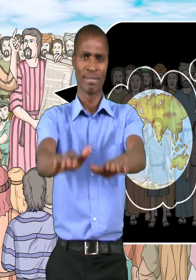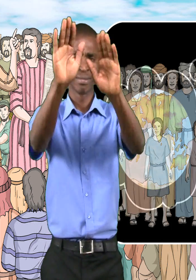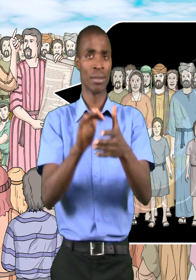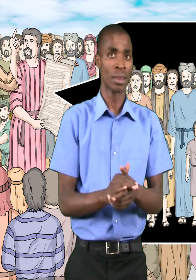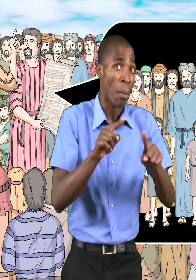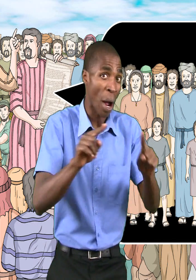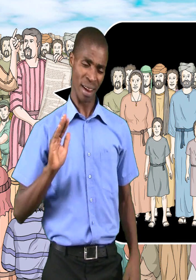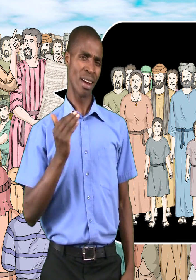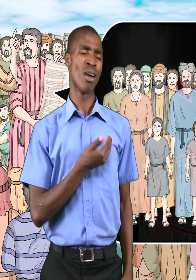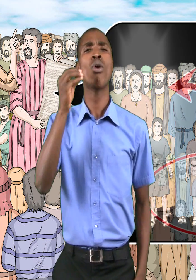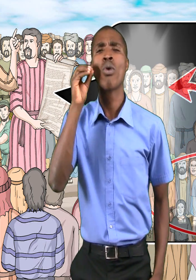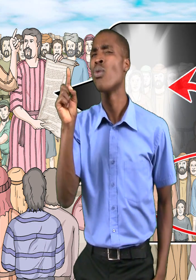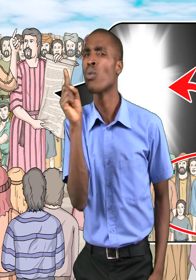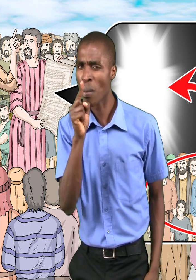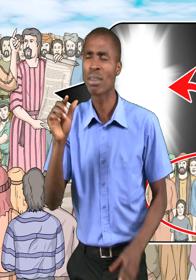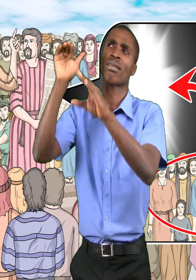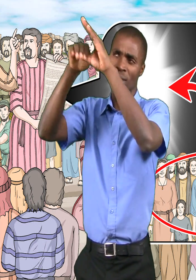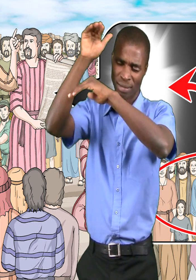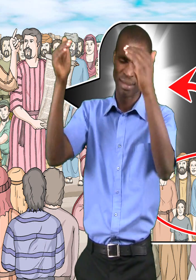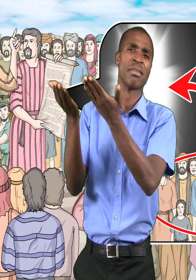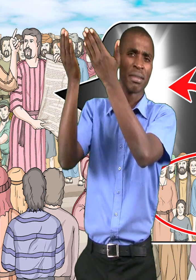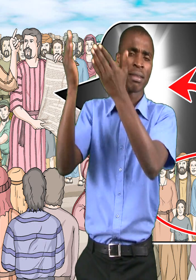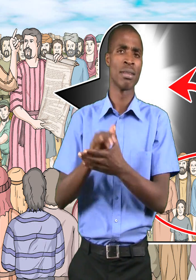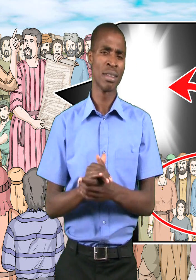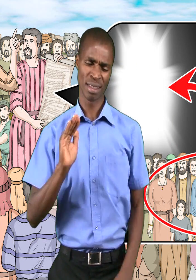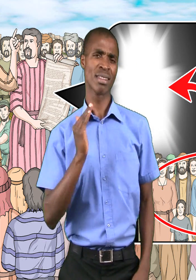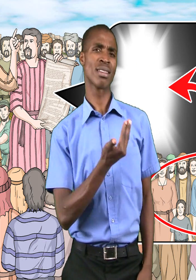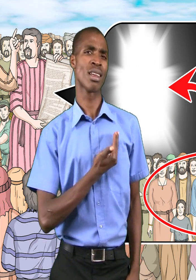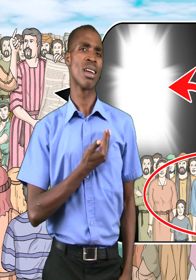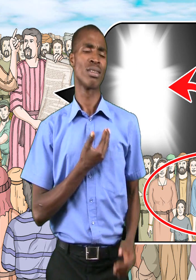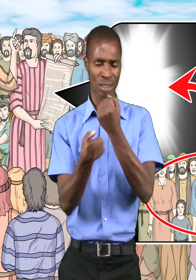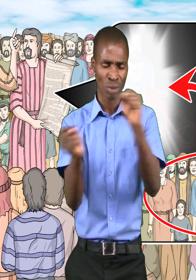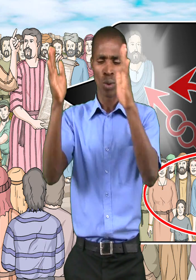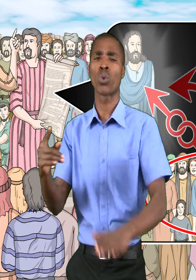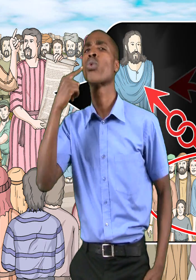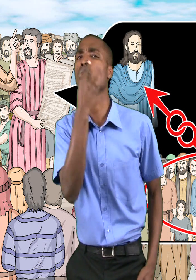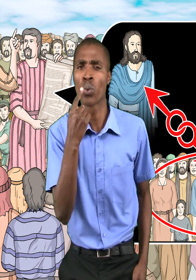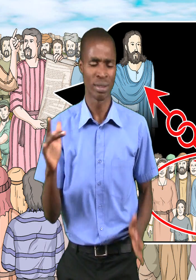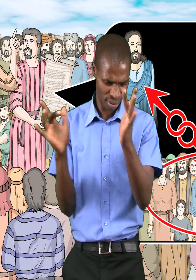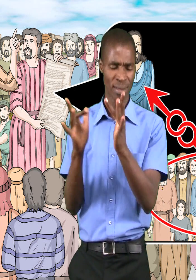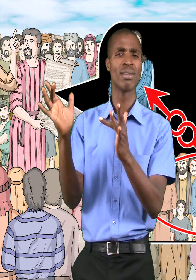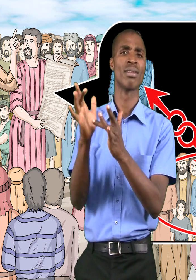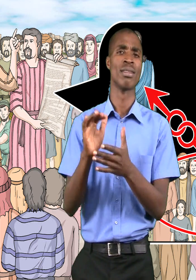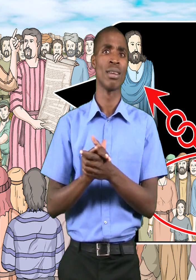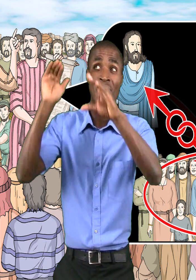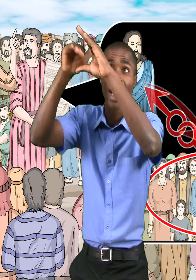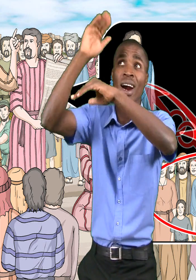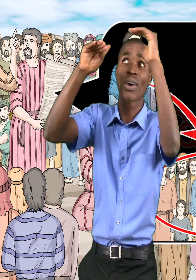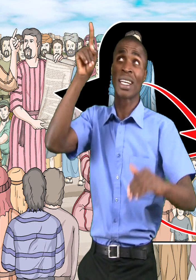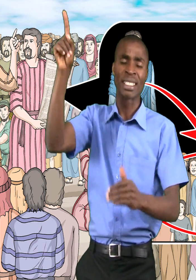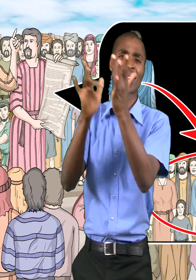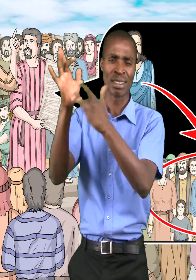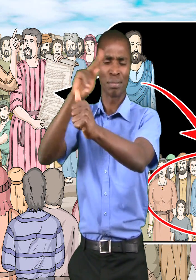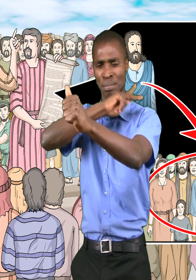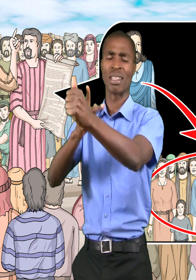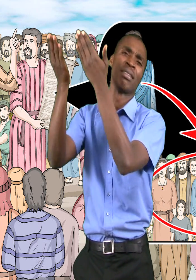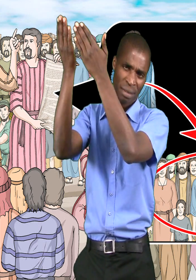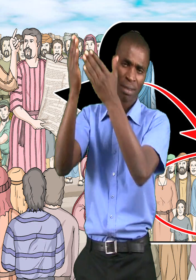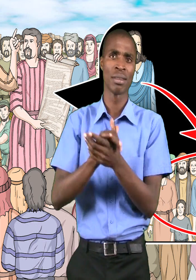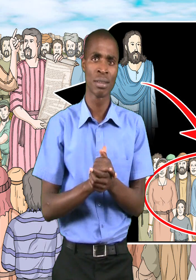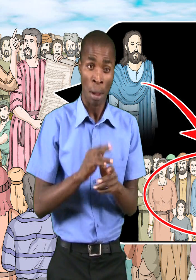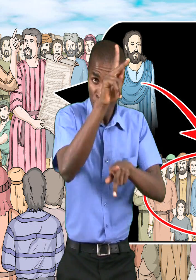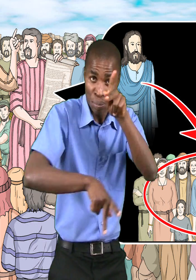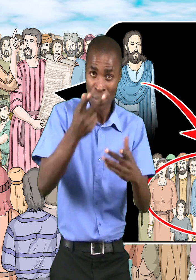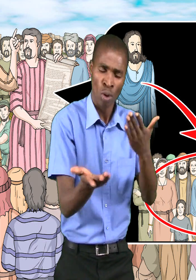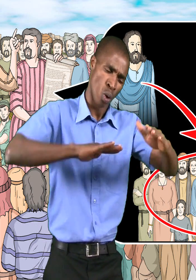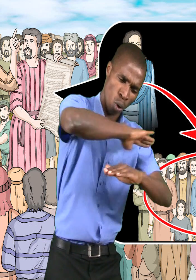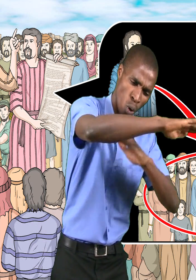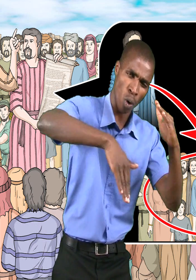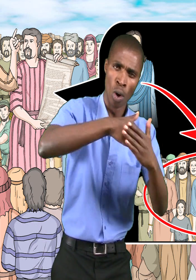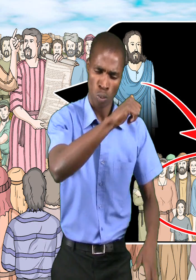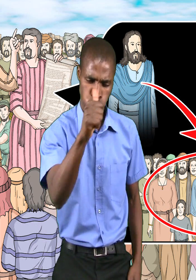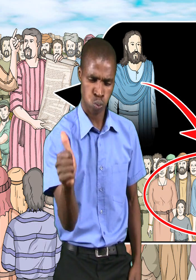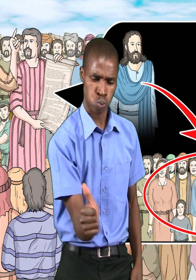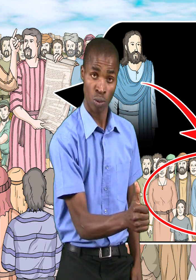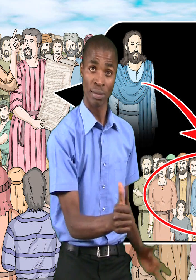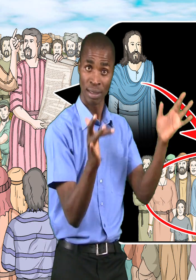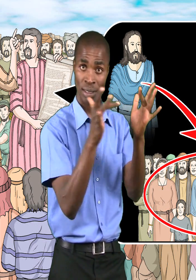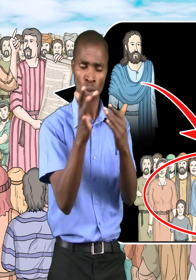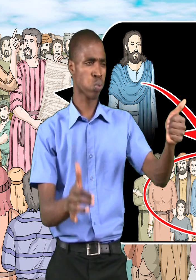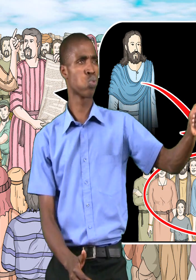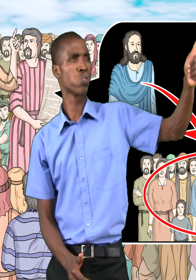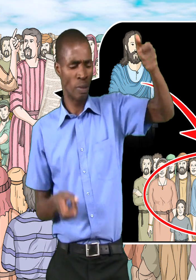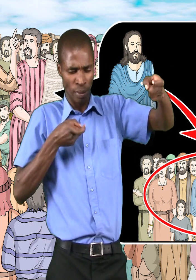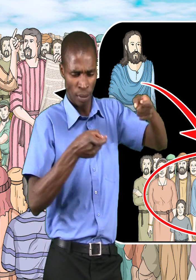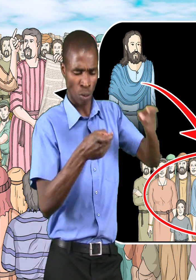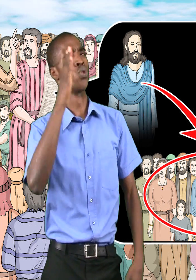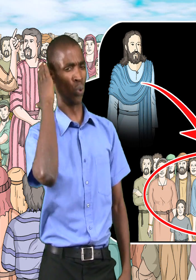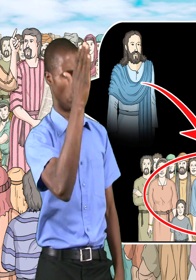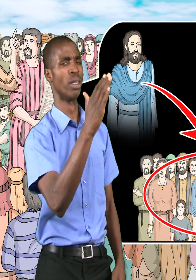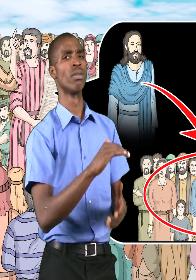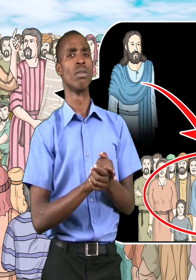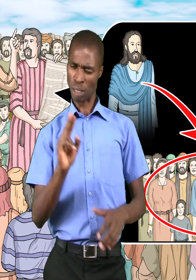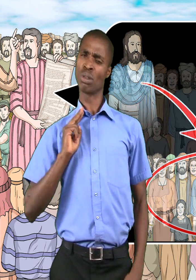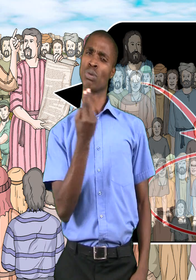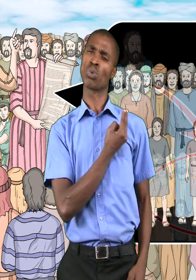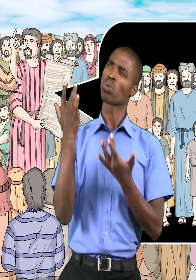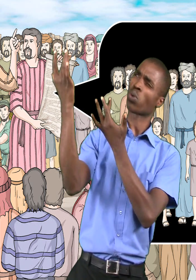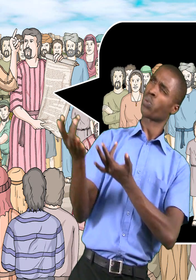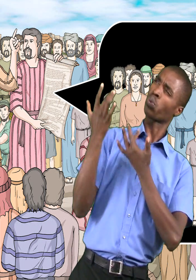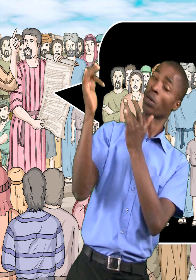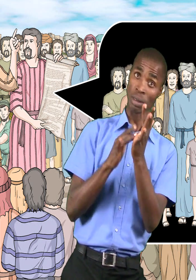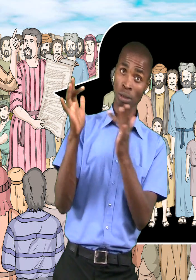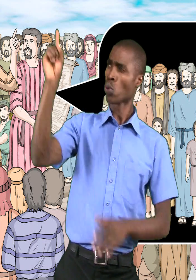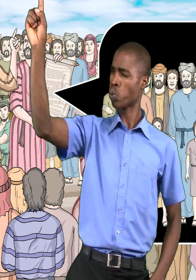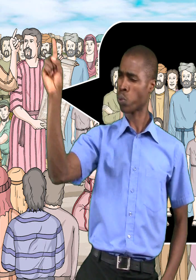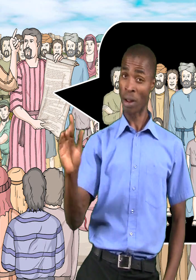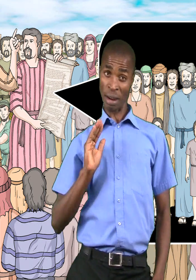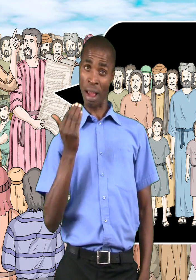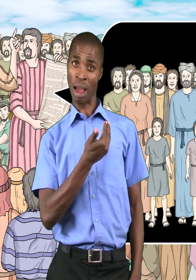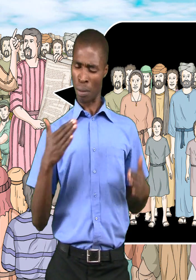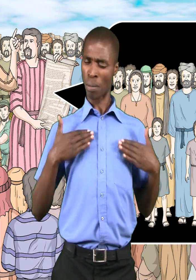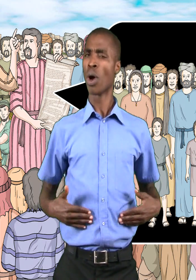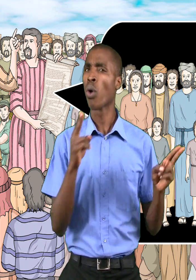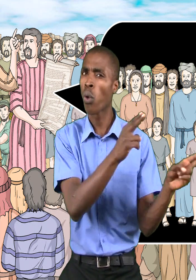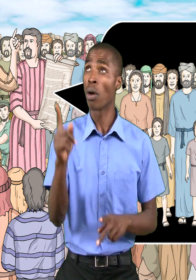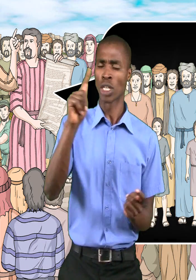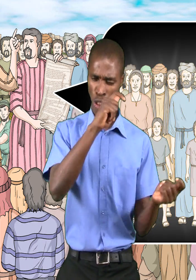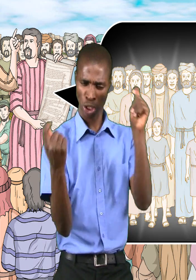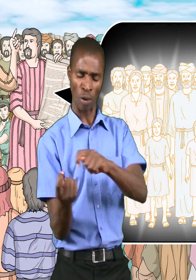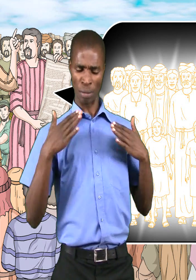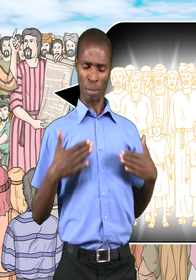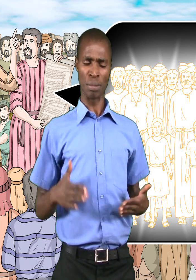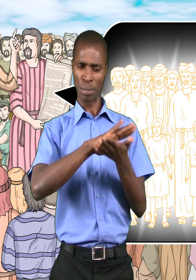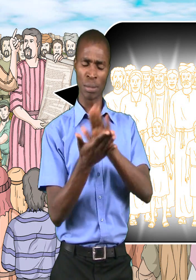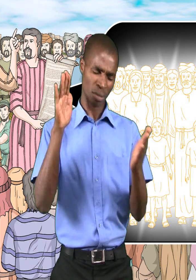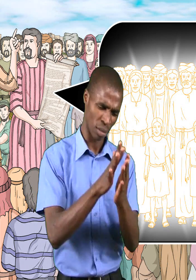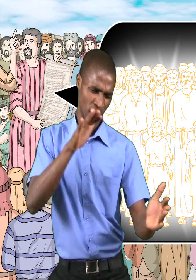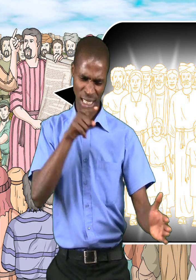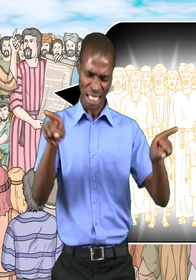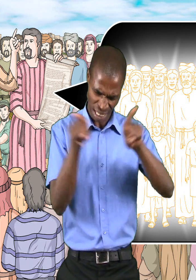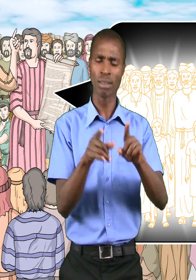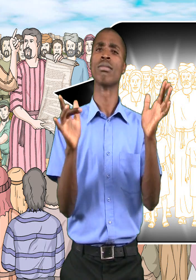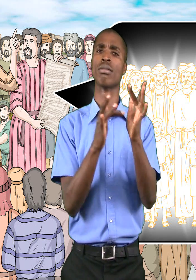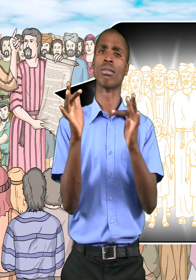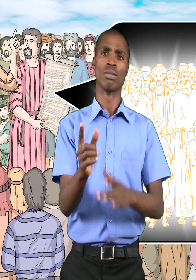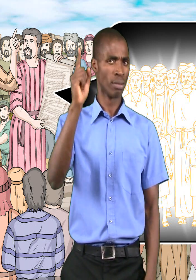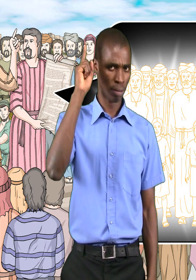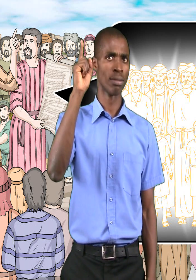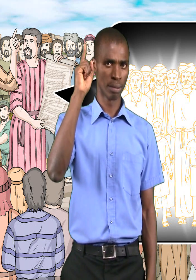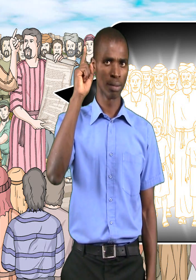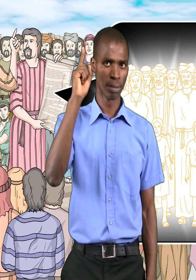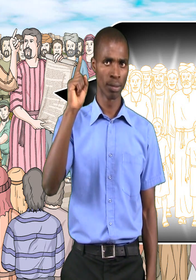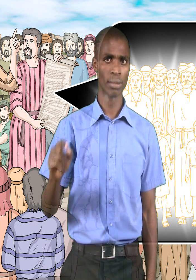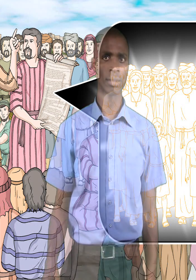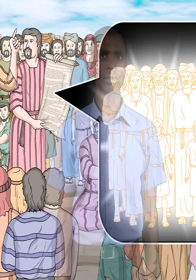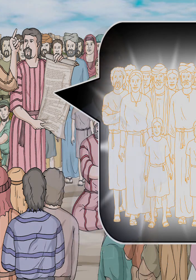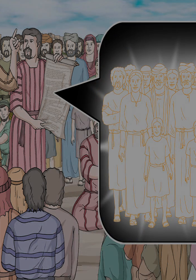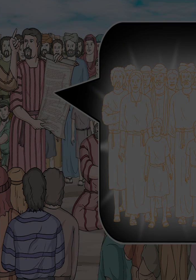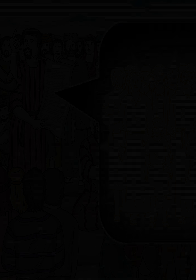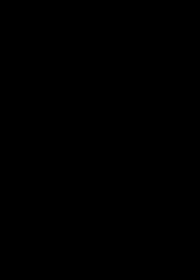But our citizenship is in heaven, and we eagerly await a Savior from there, the Lord Jesus Christ, who, by the power that enables Him to subject all things to Himself, will transform our lowly bodies to be like His glorious body.